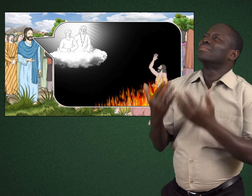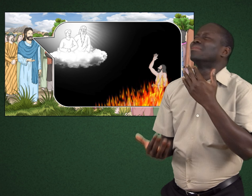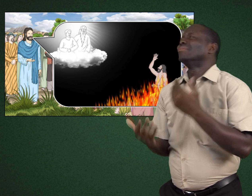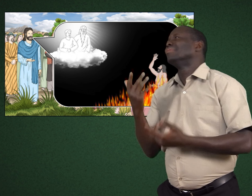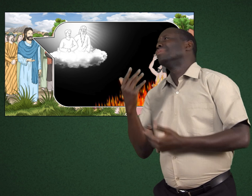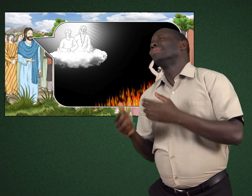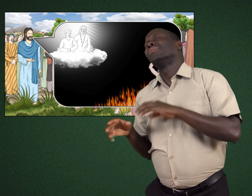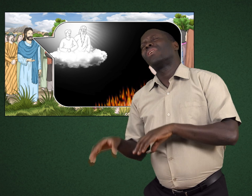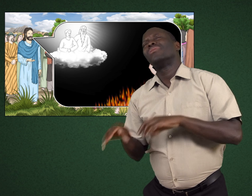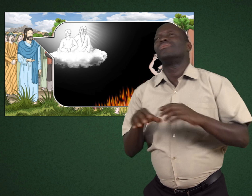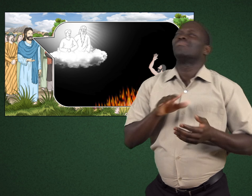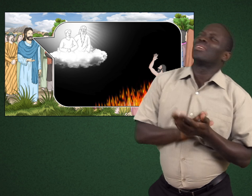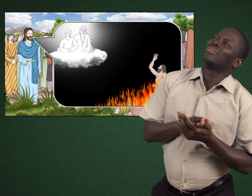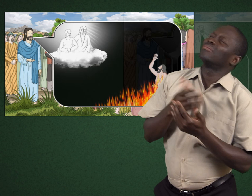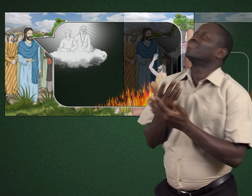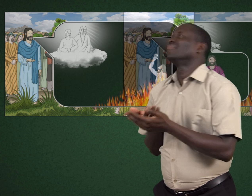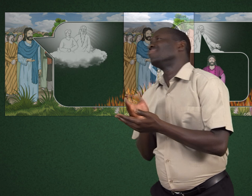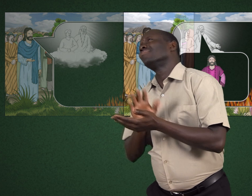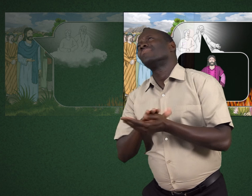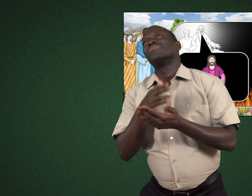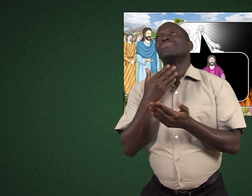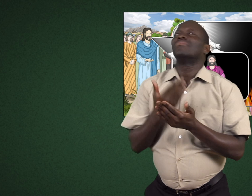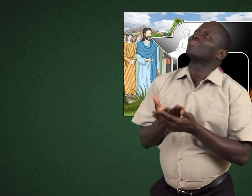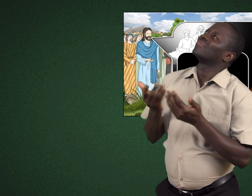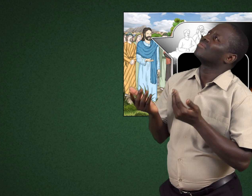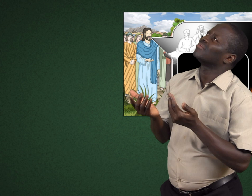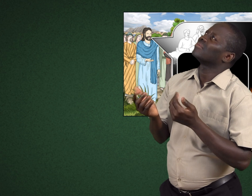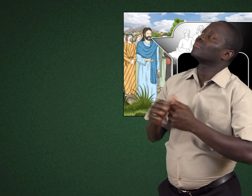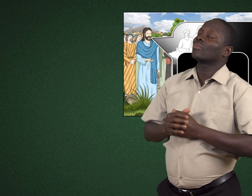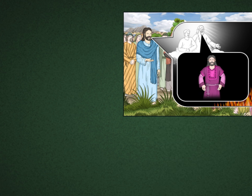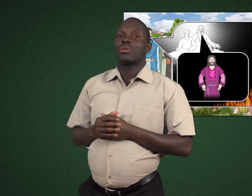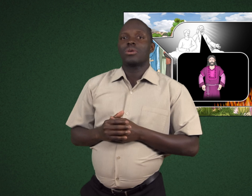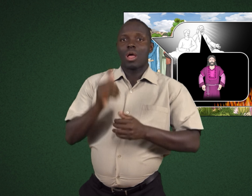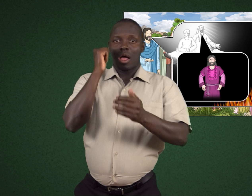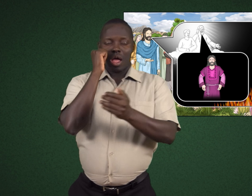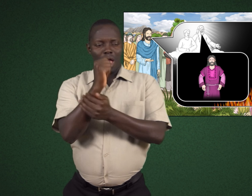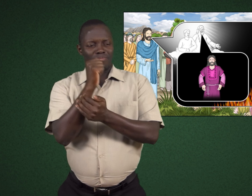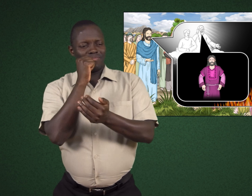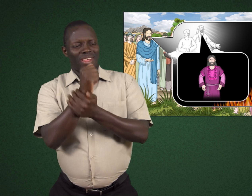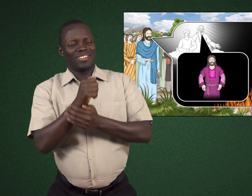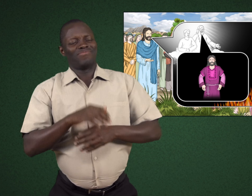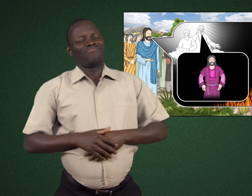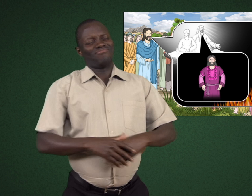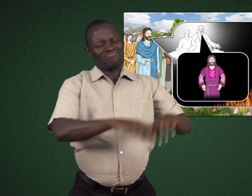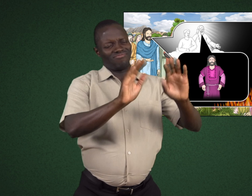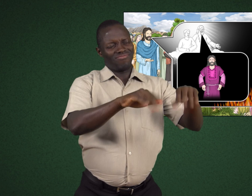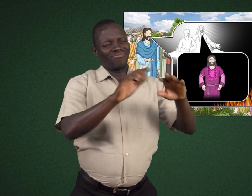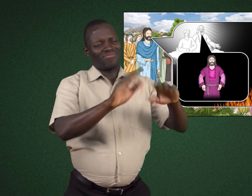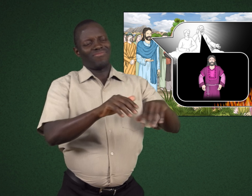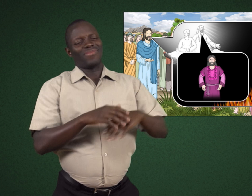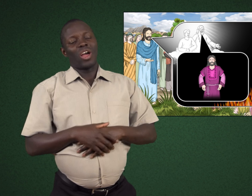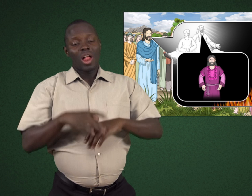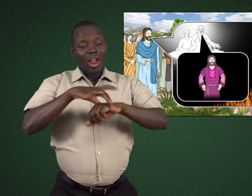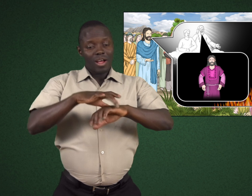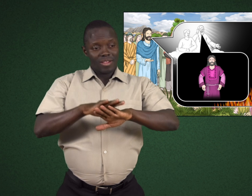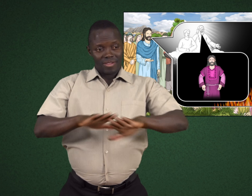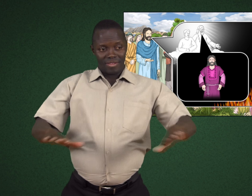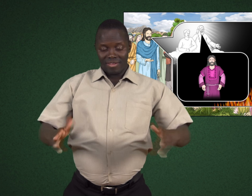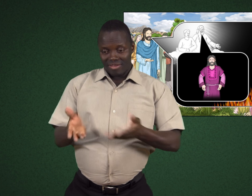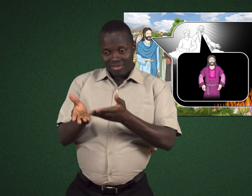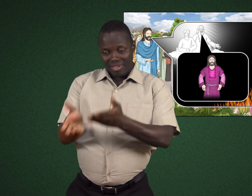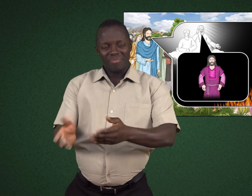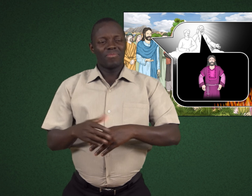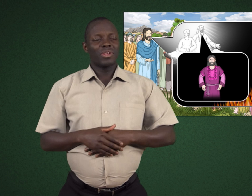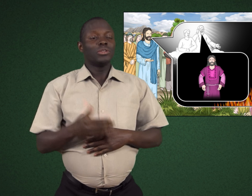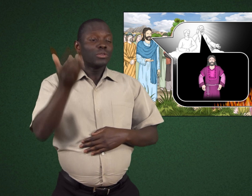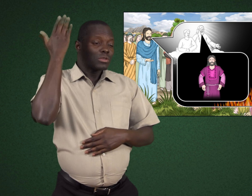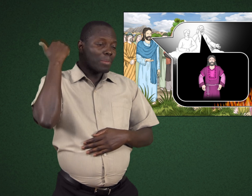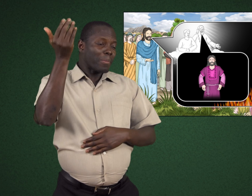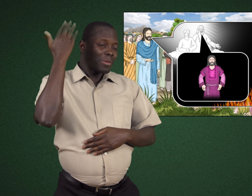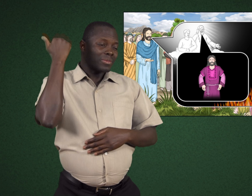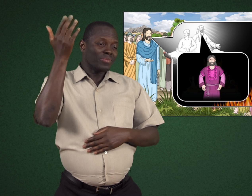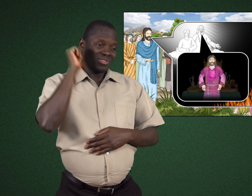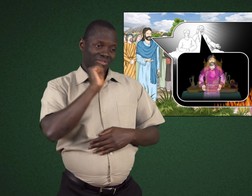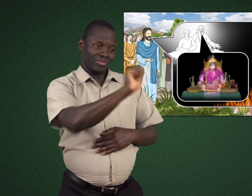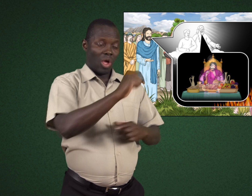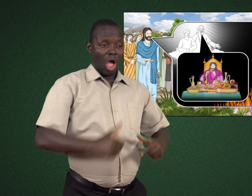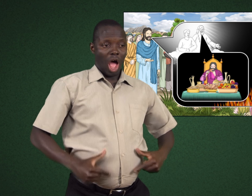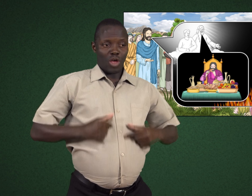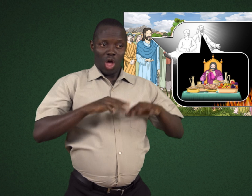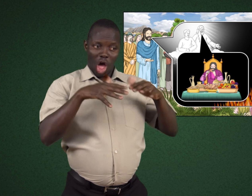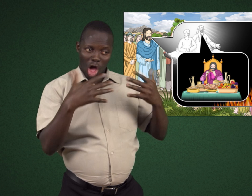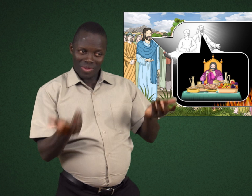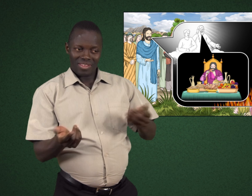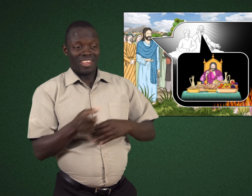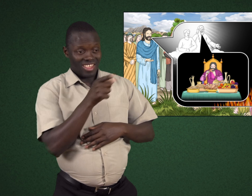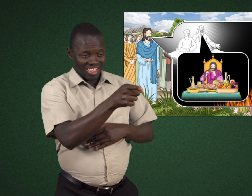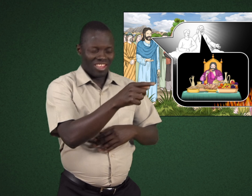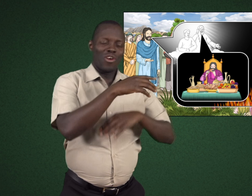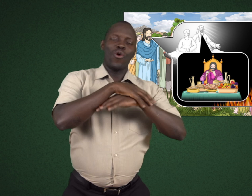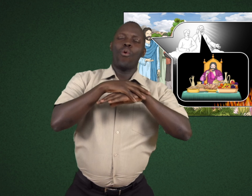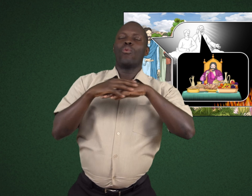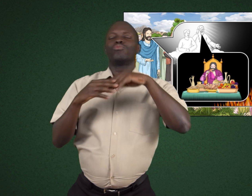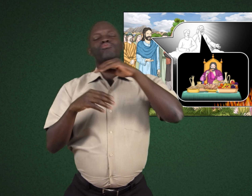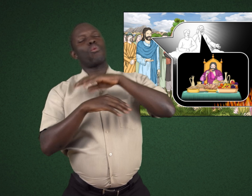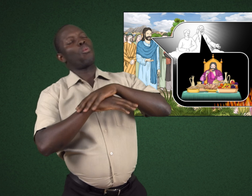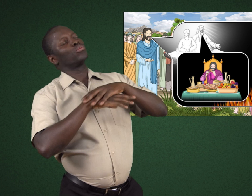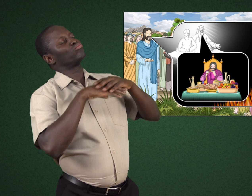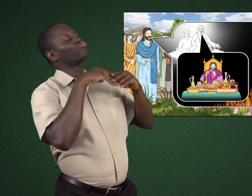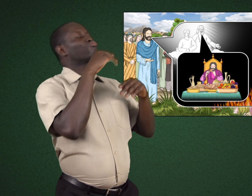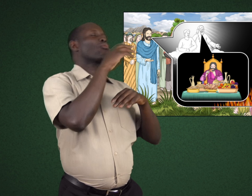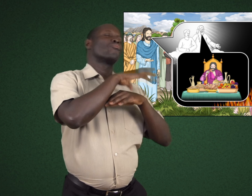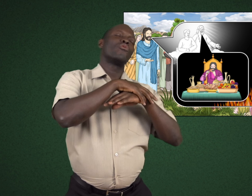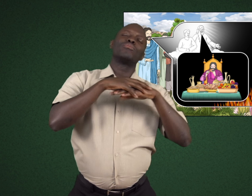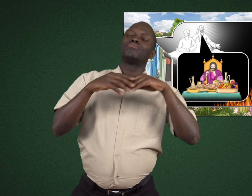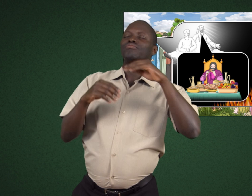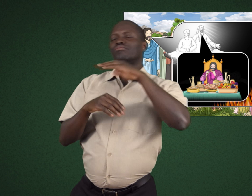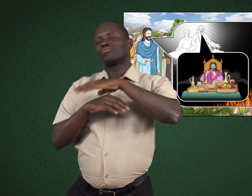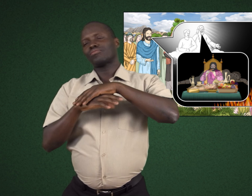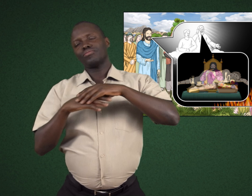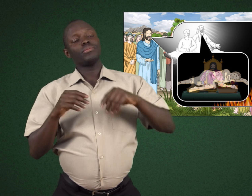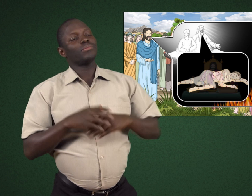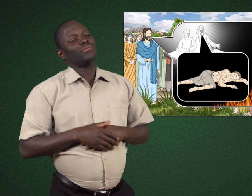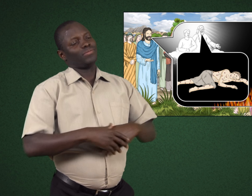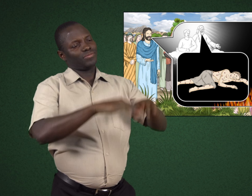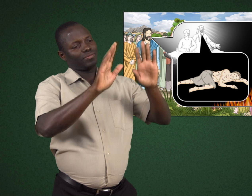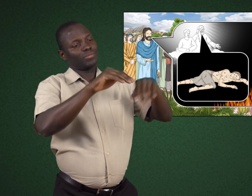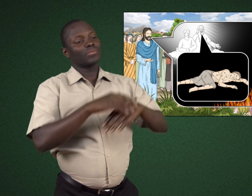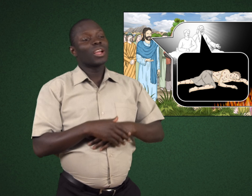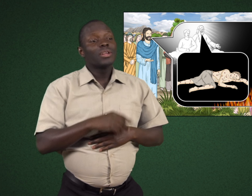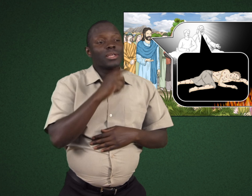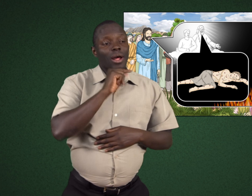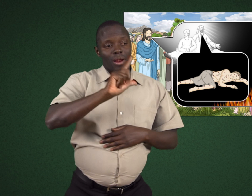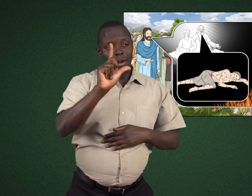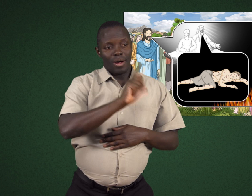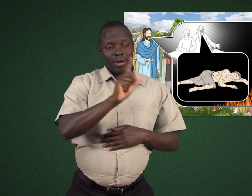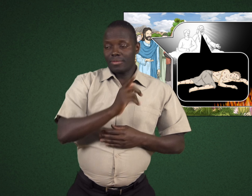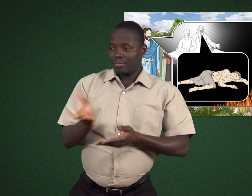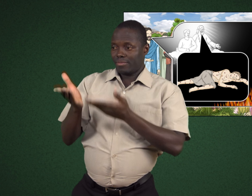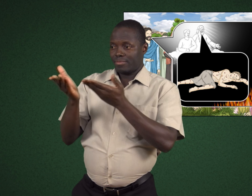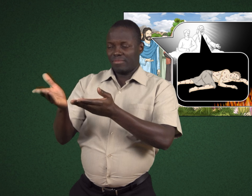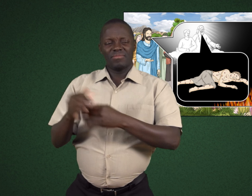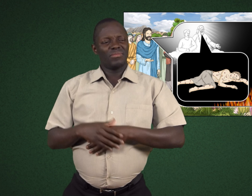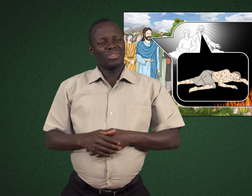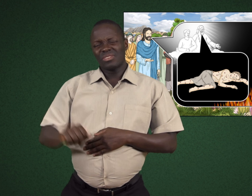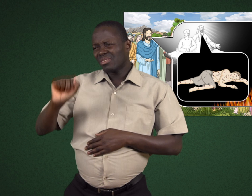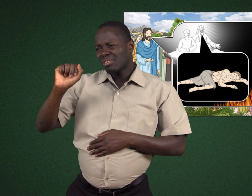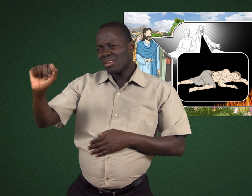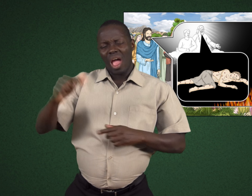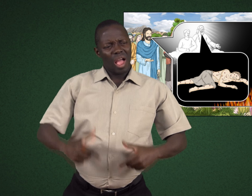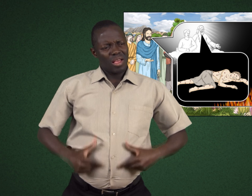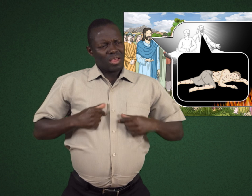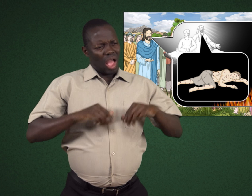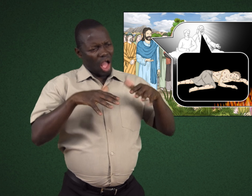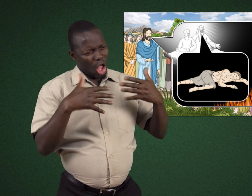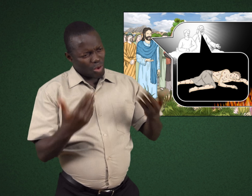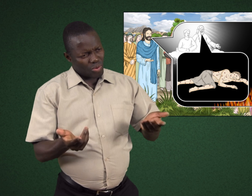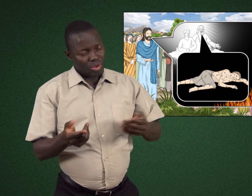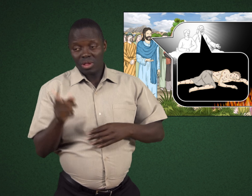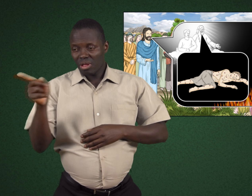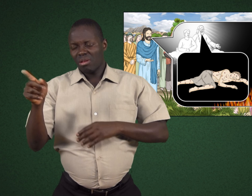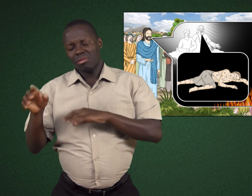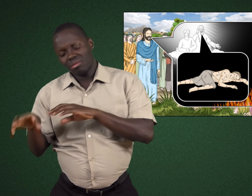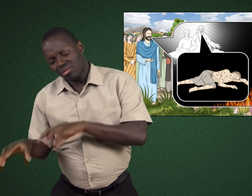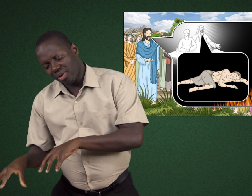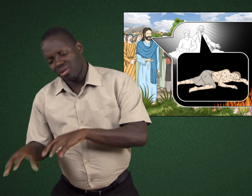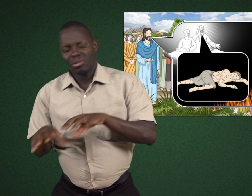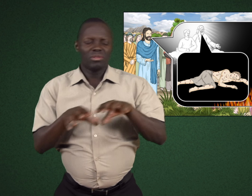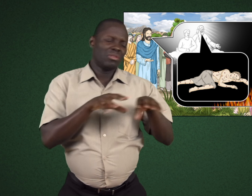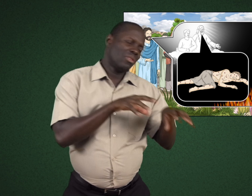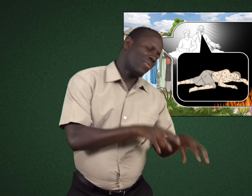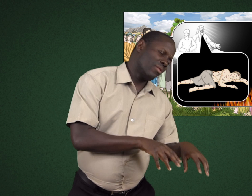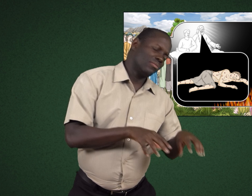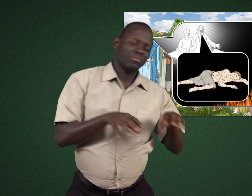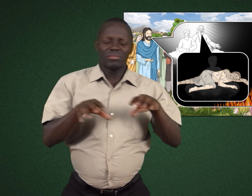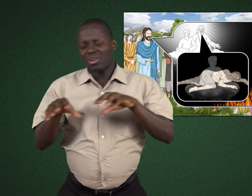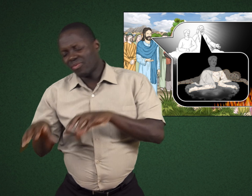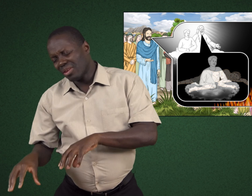But Abraham answered, ‘Child, remember that during your lifetime you received your good things, while Lazarus received bad things.